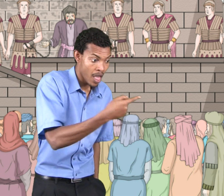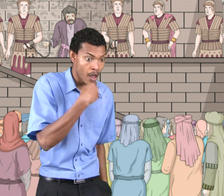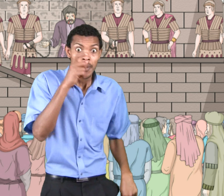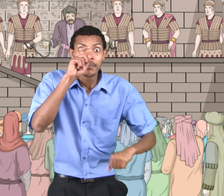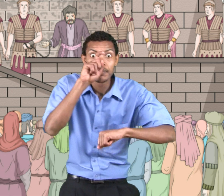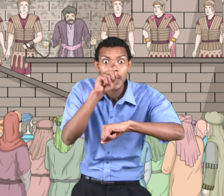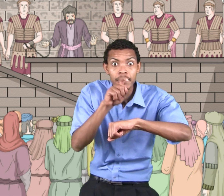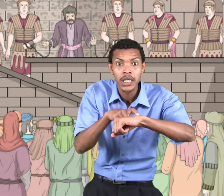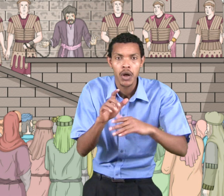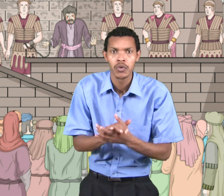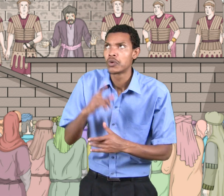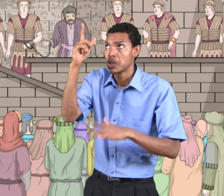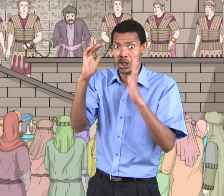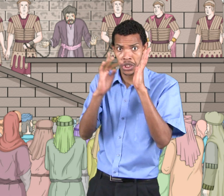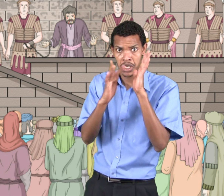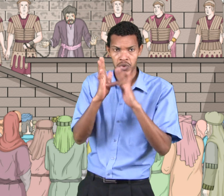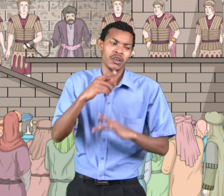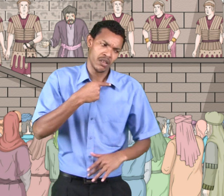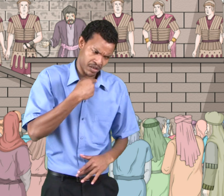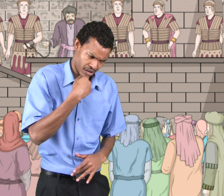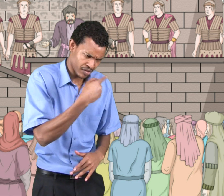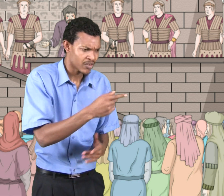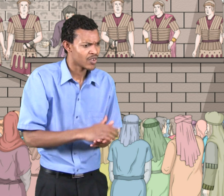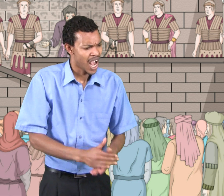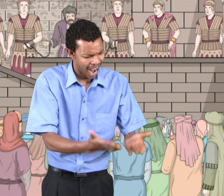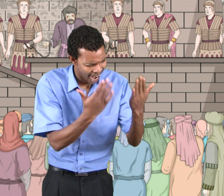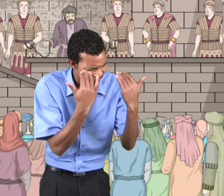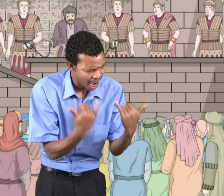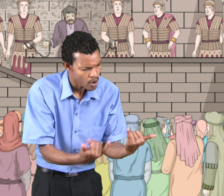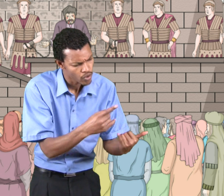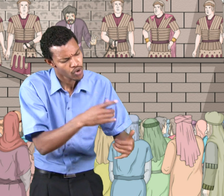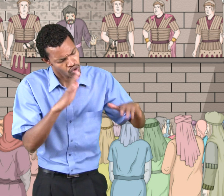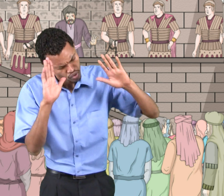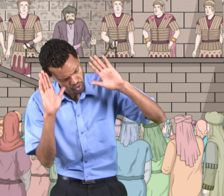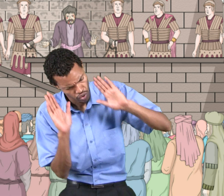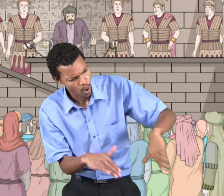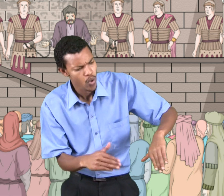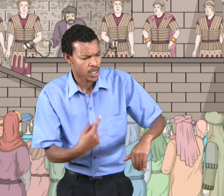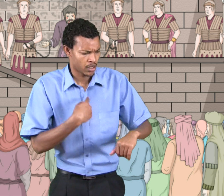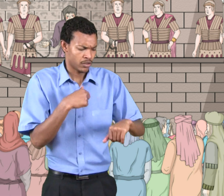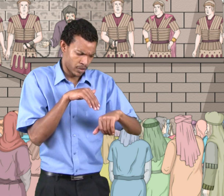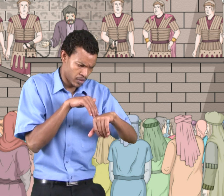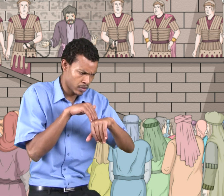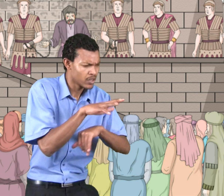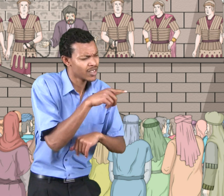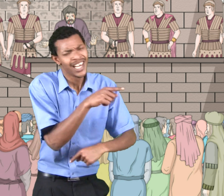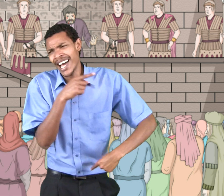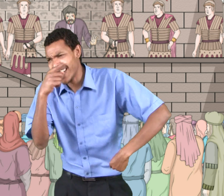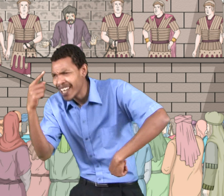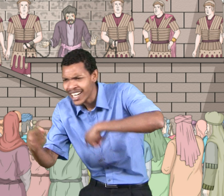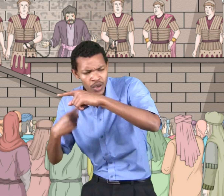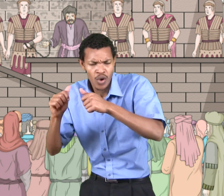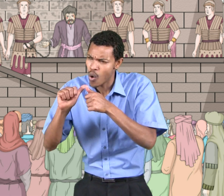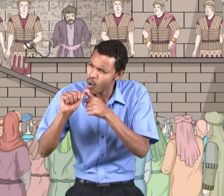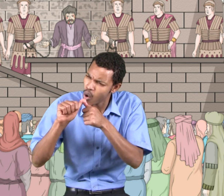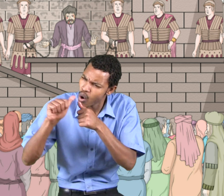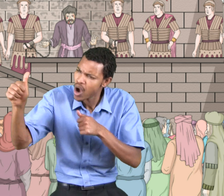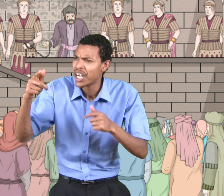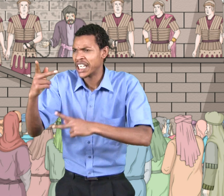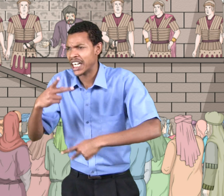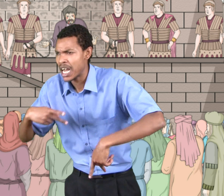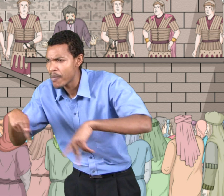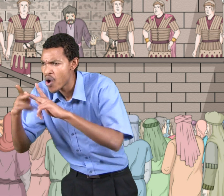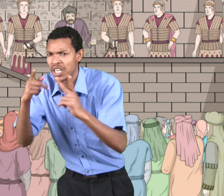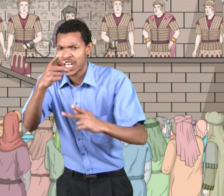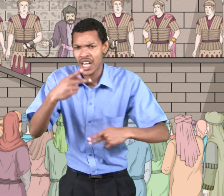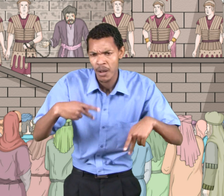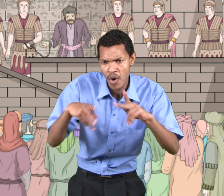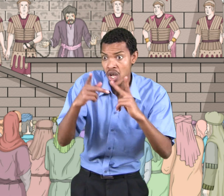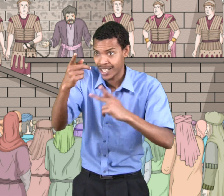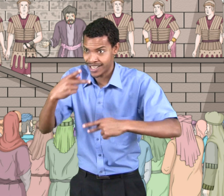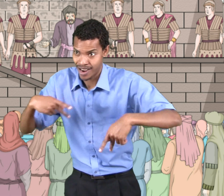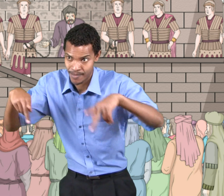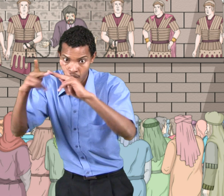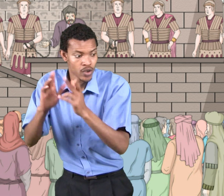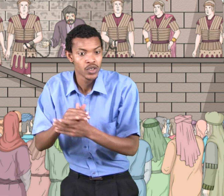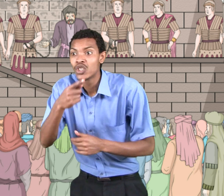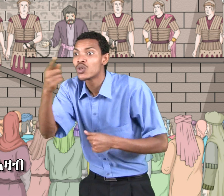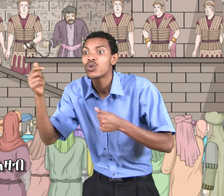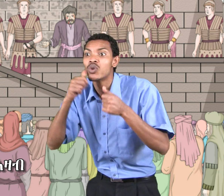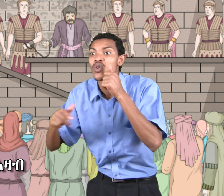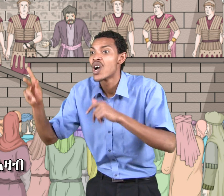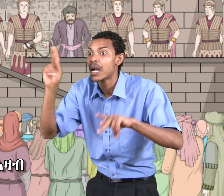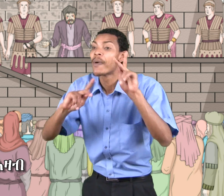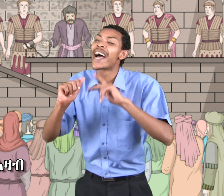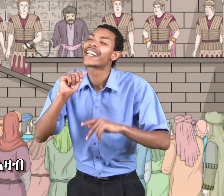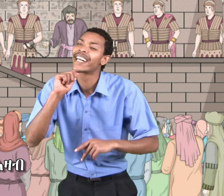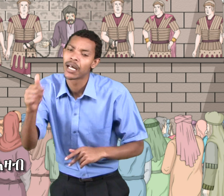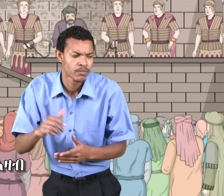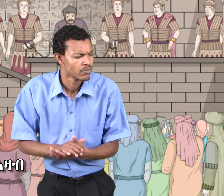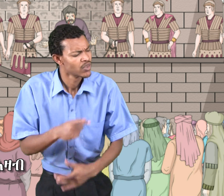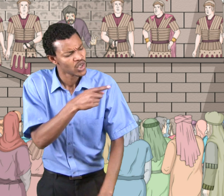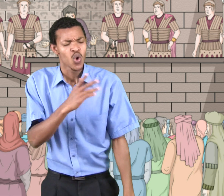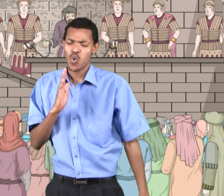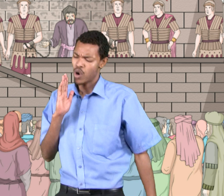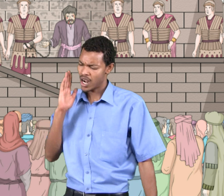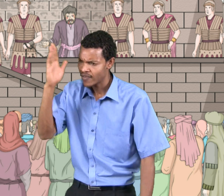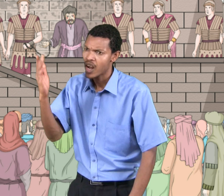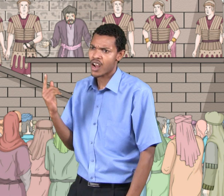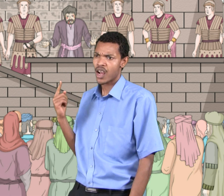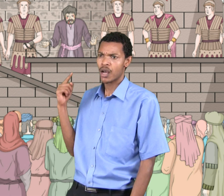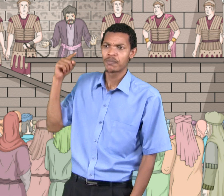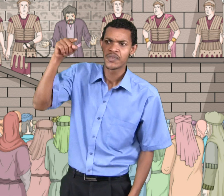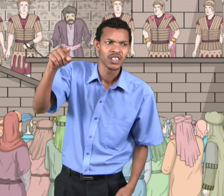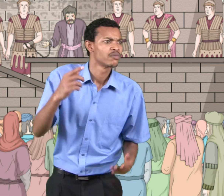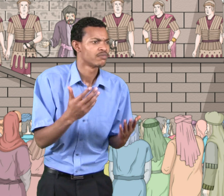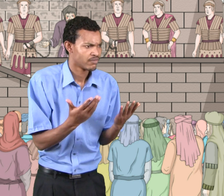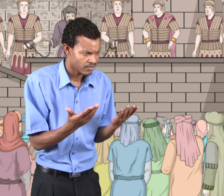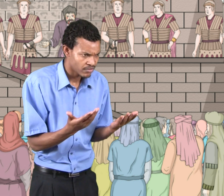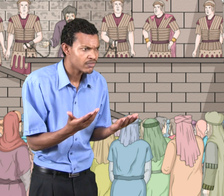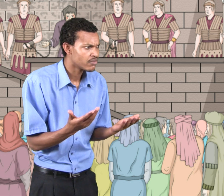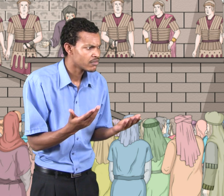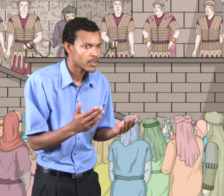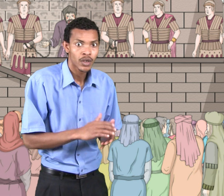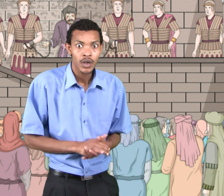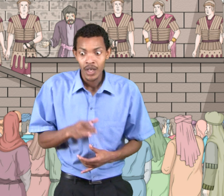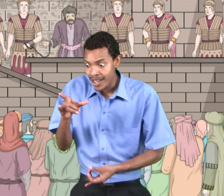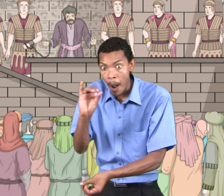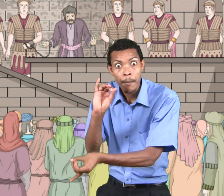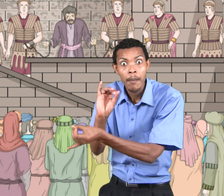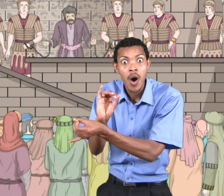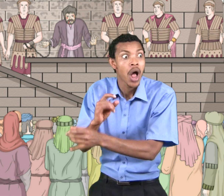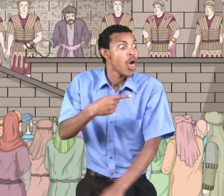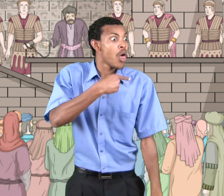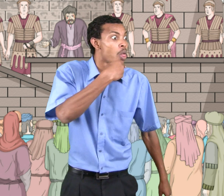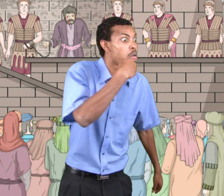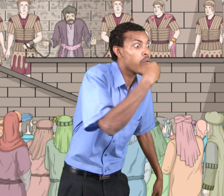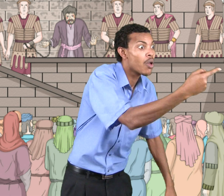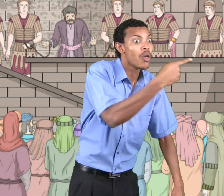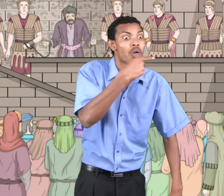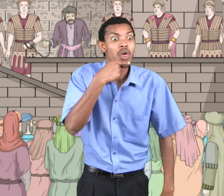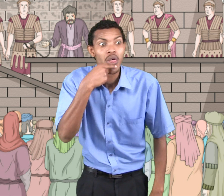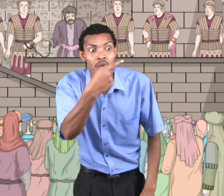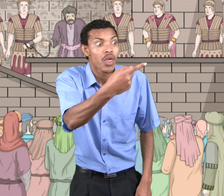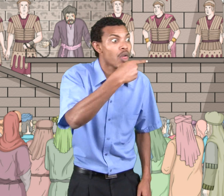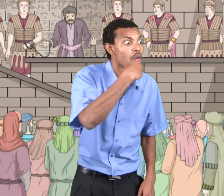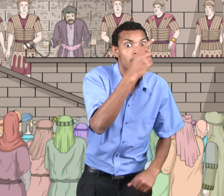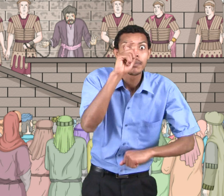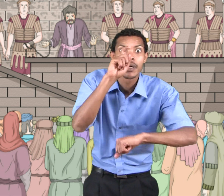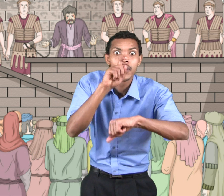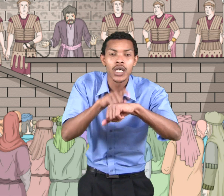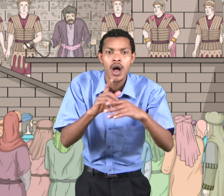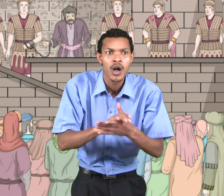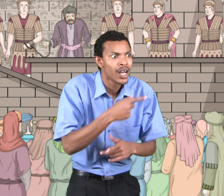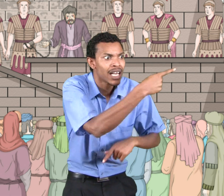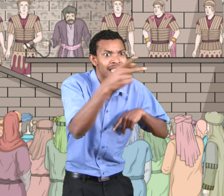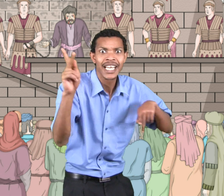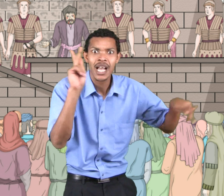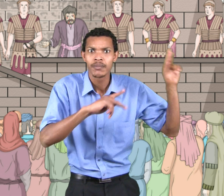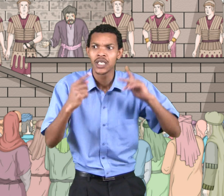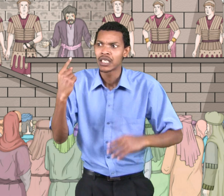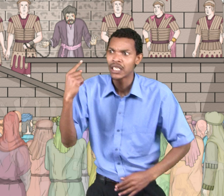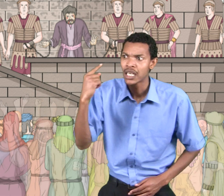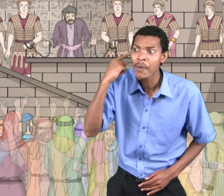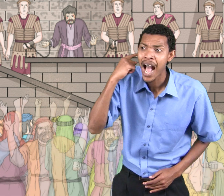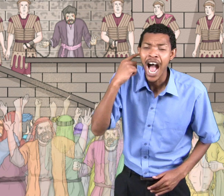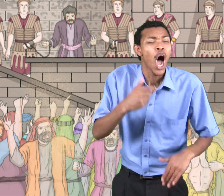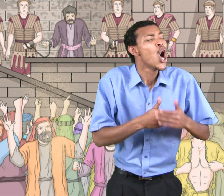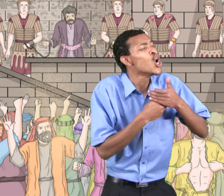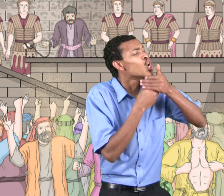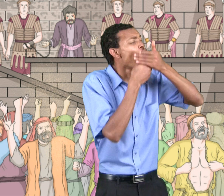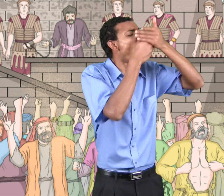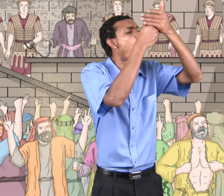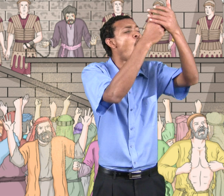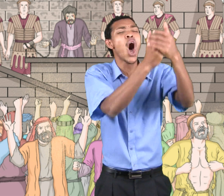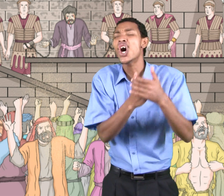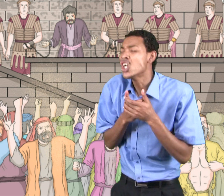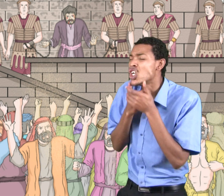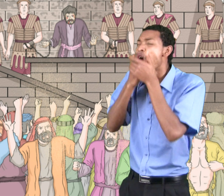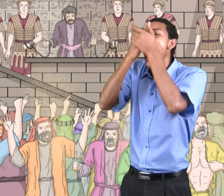I will send you far away to the Gentiles.’” The crowd listened to Paul until he made this statement.